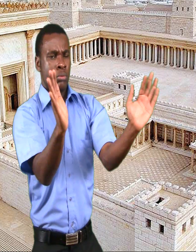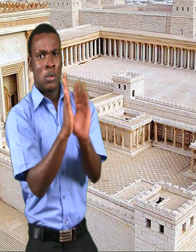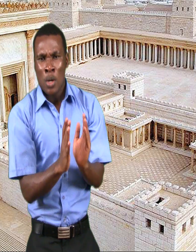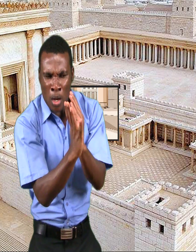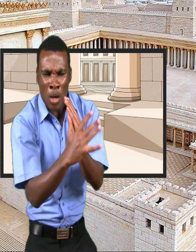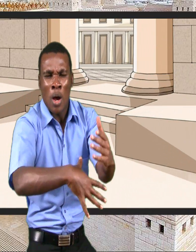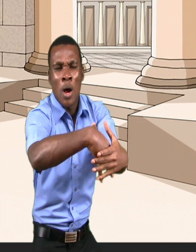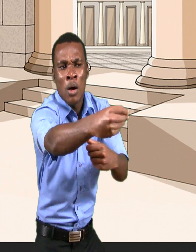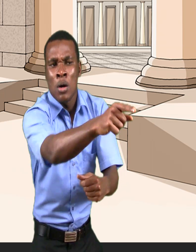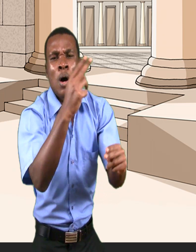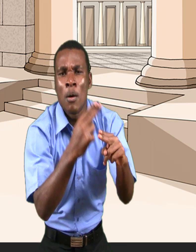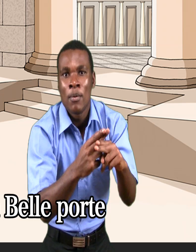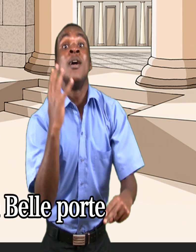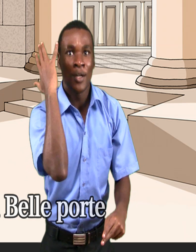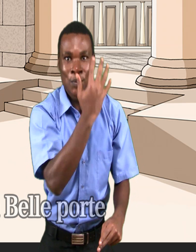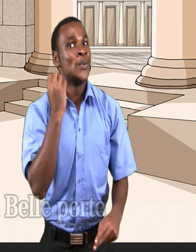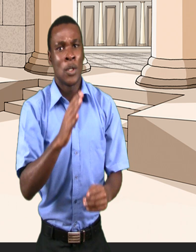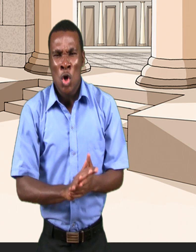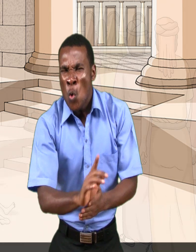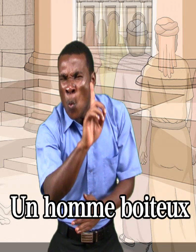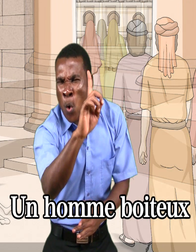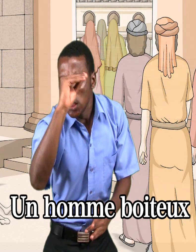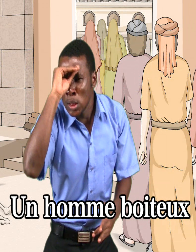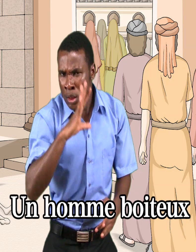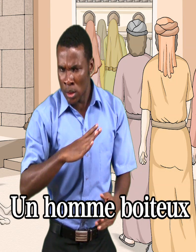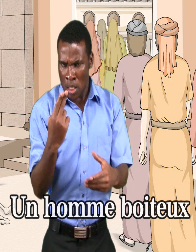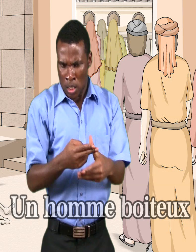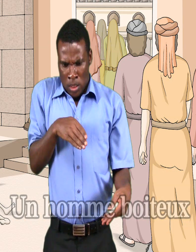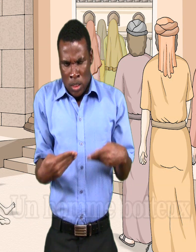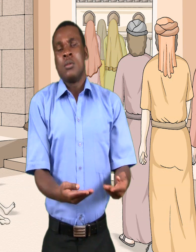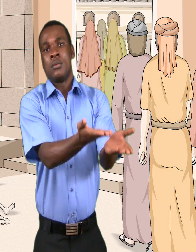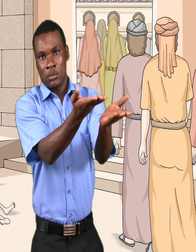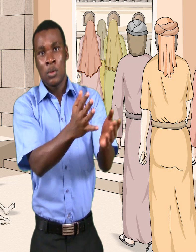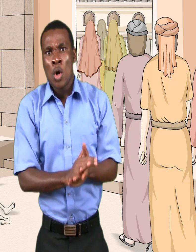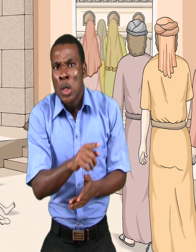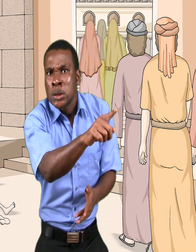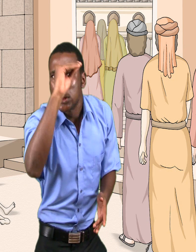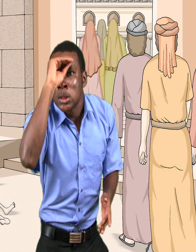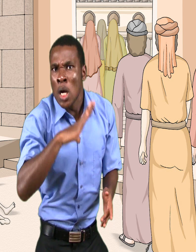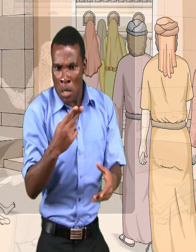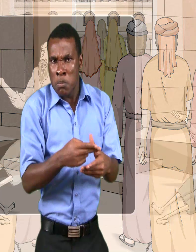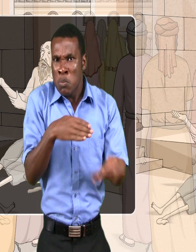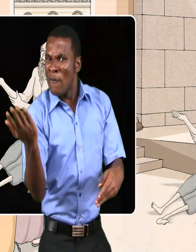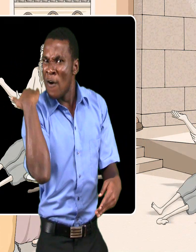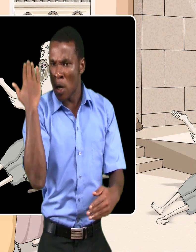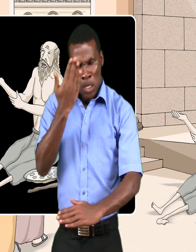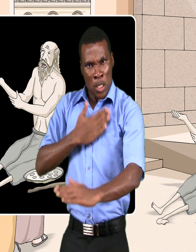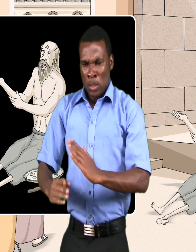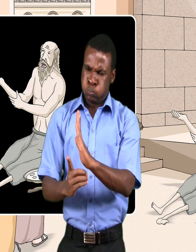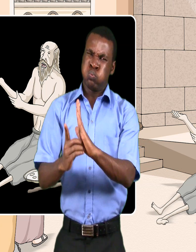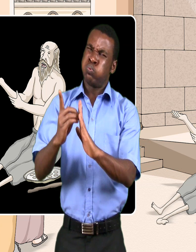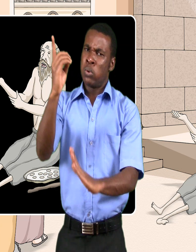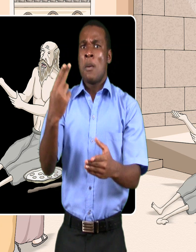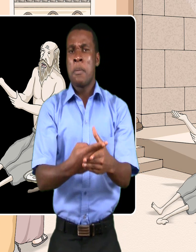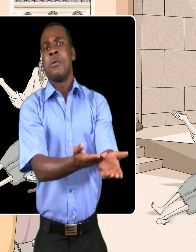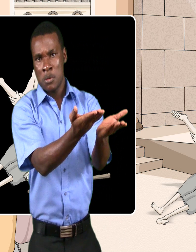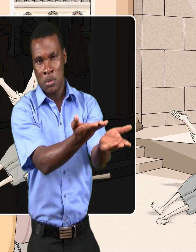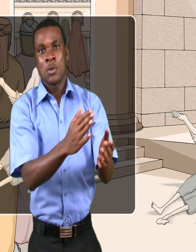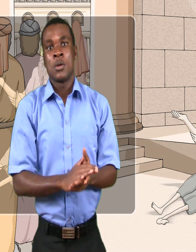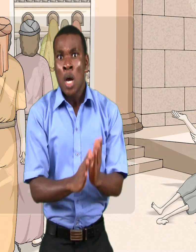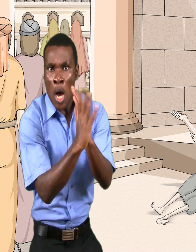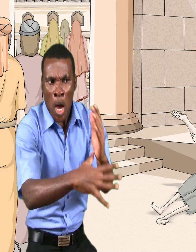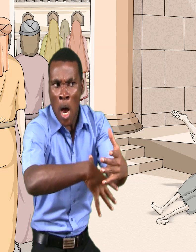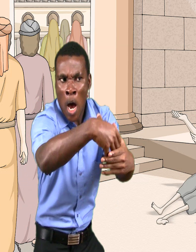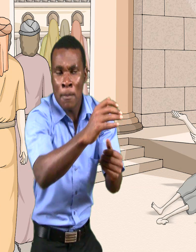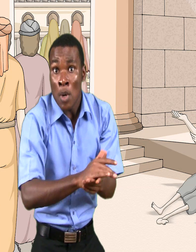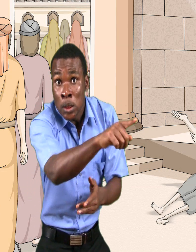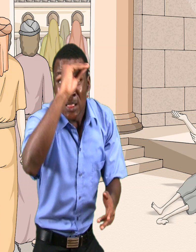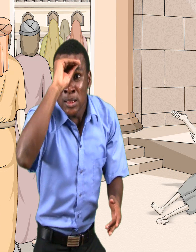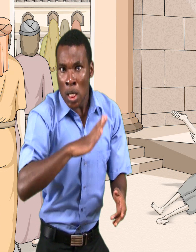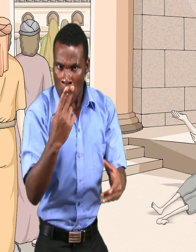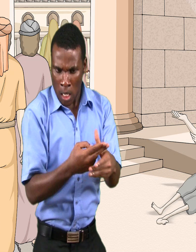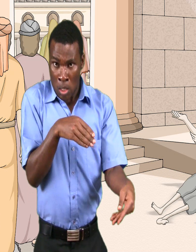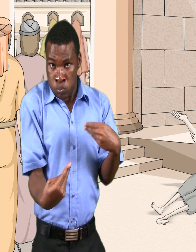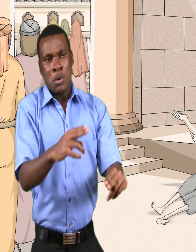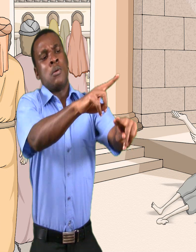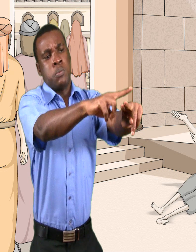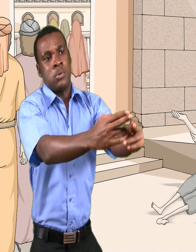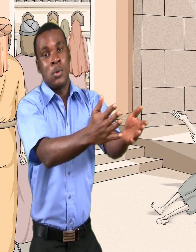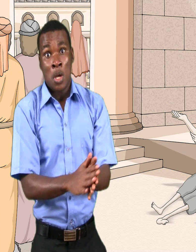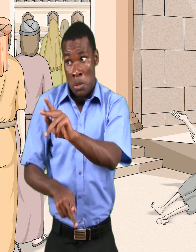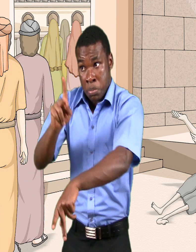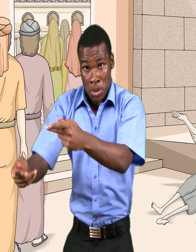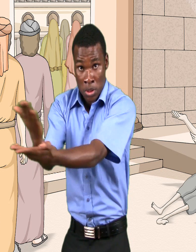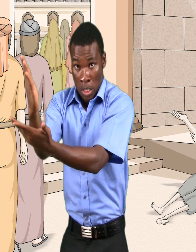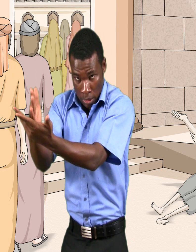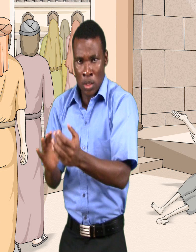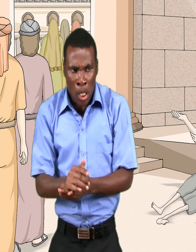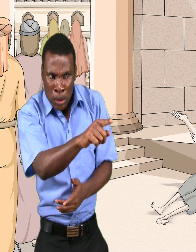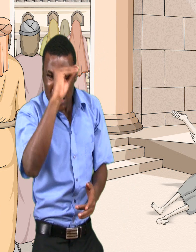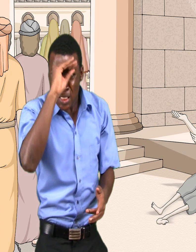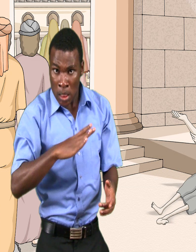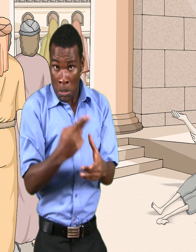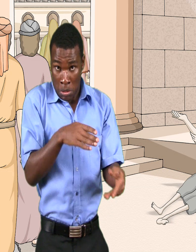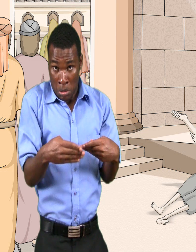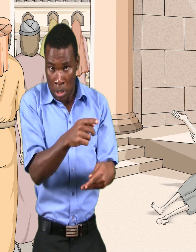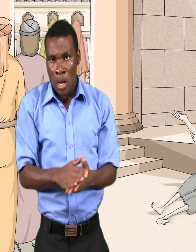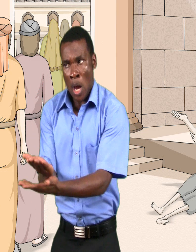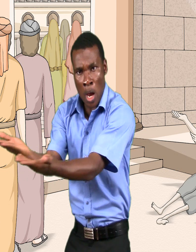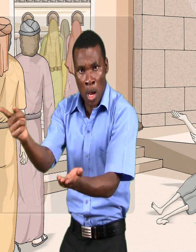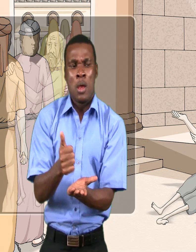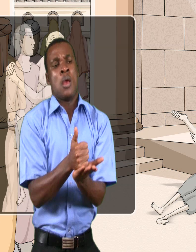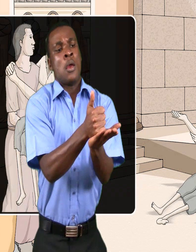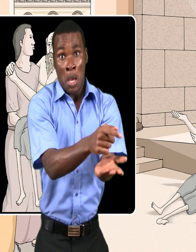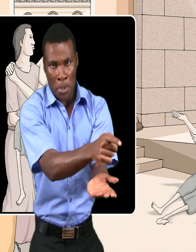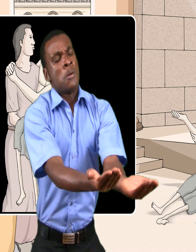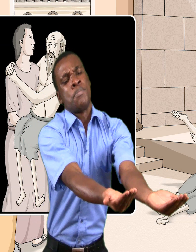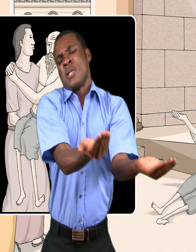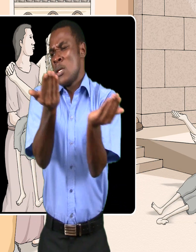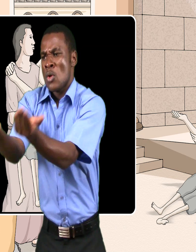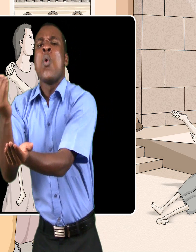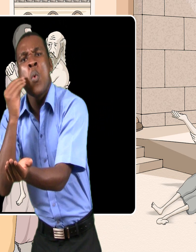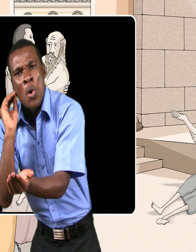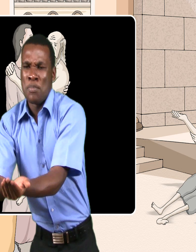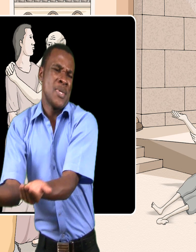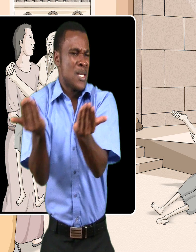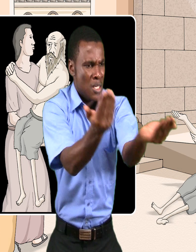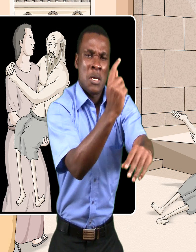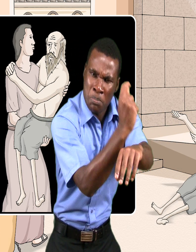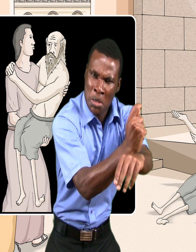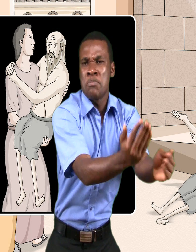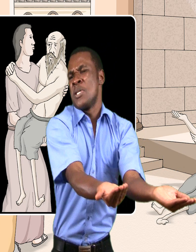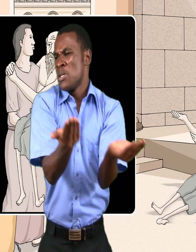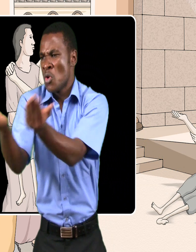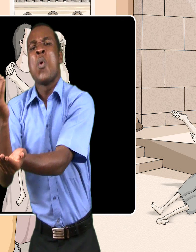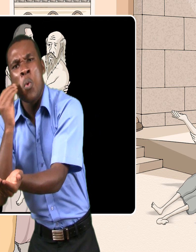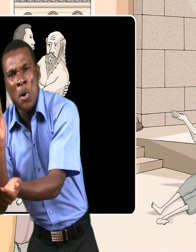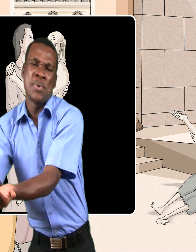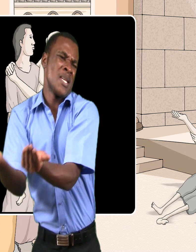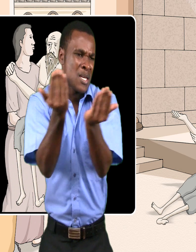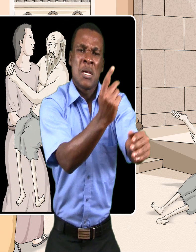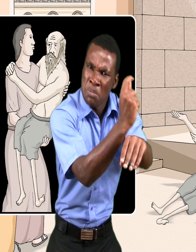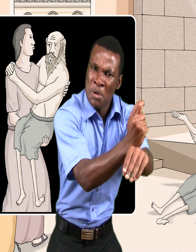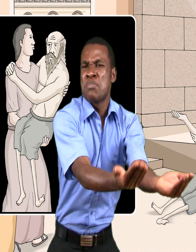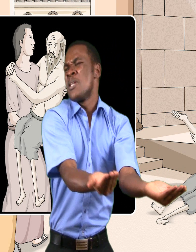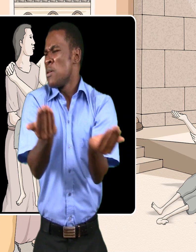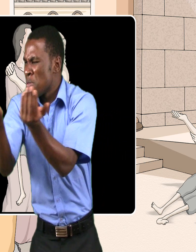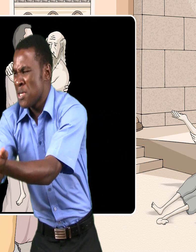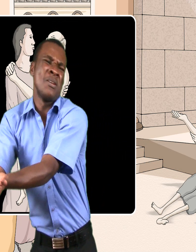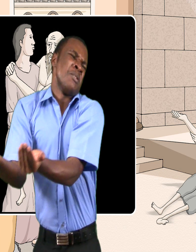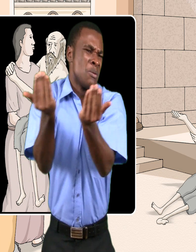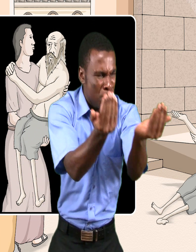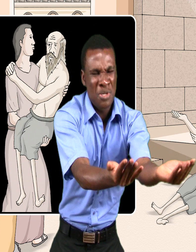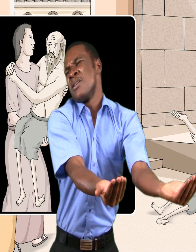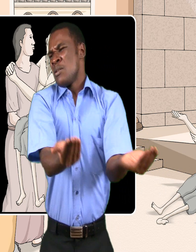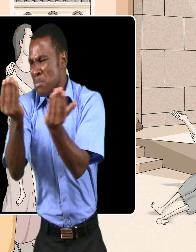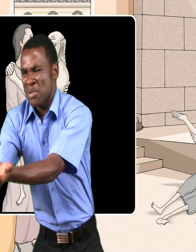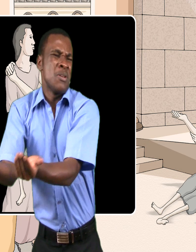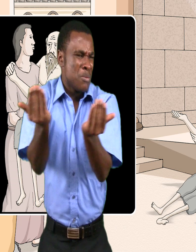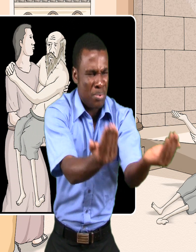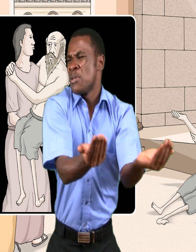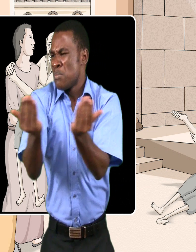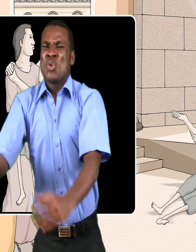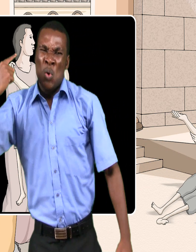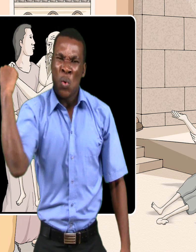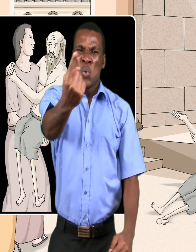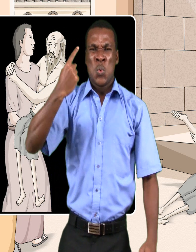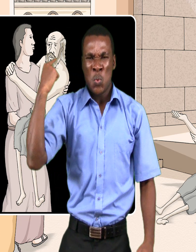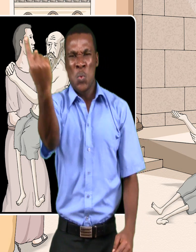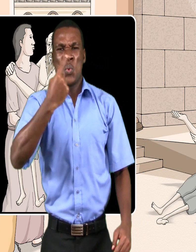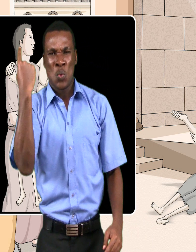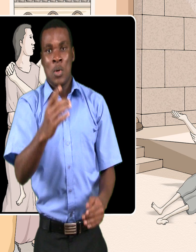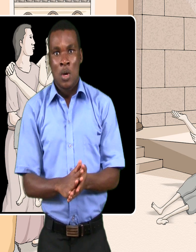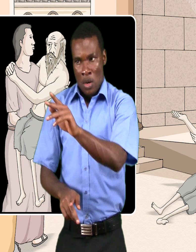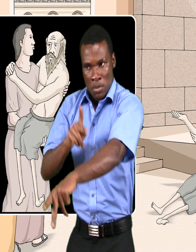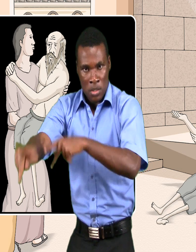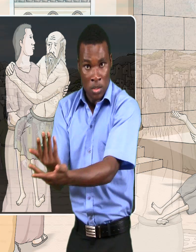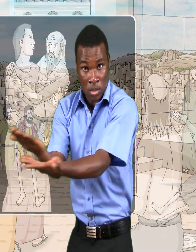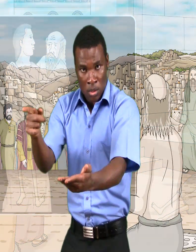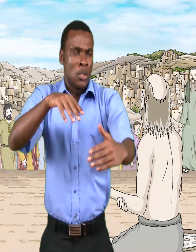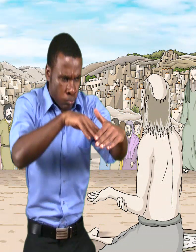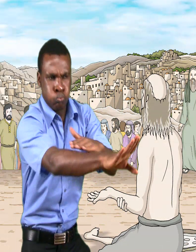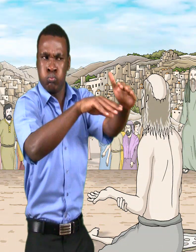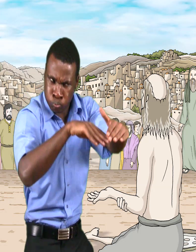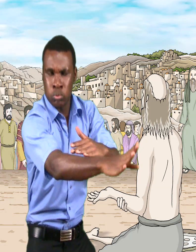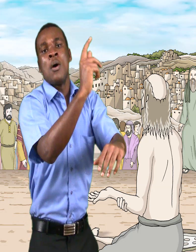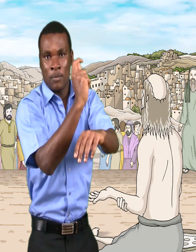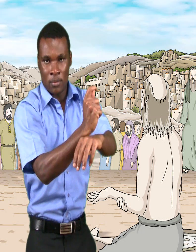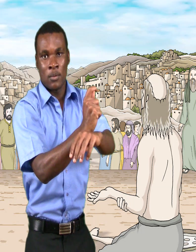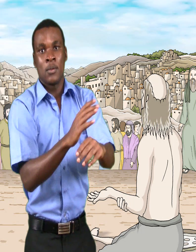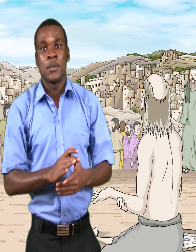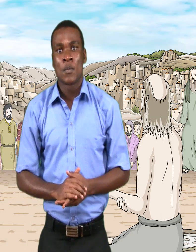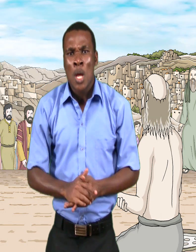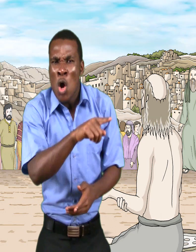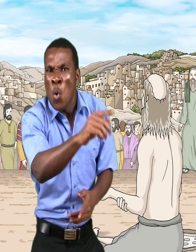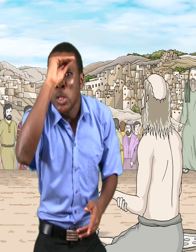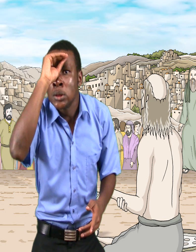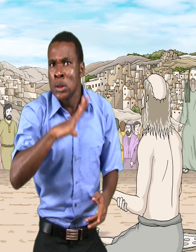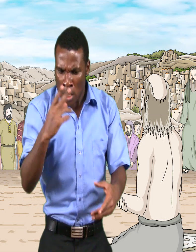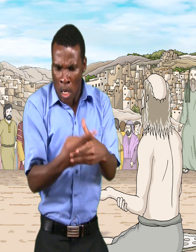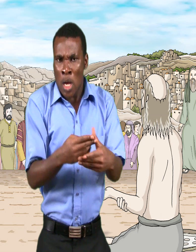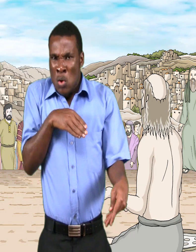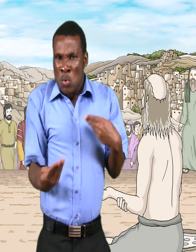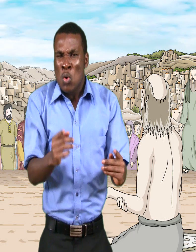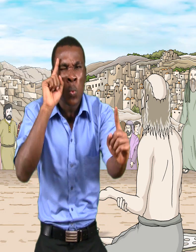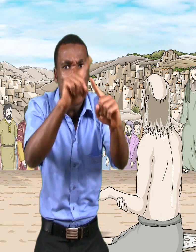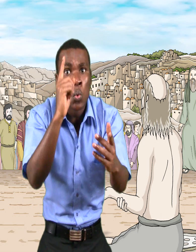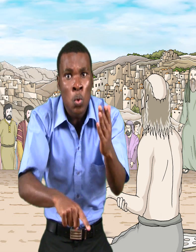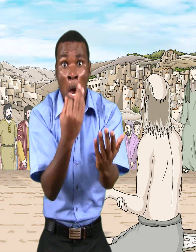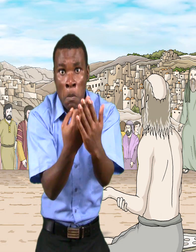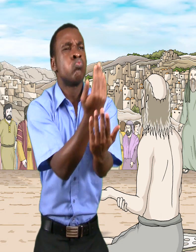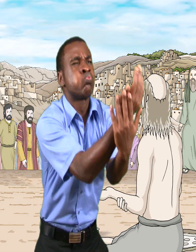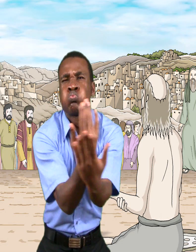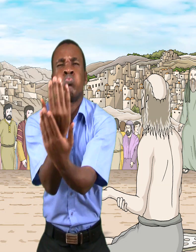And a man who was lame from birth was being carried to the temple gate called Beautiful, where he was put every day to beg from those entering the temple courts.